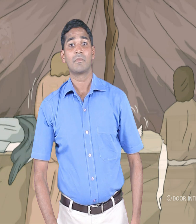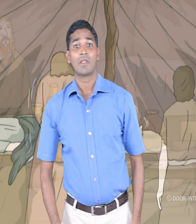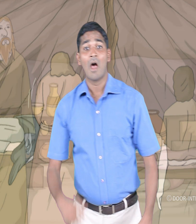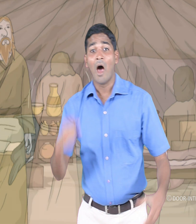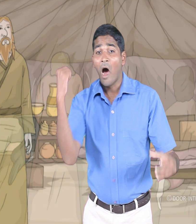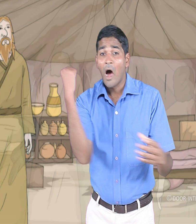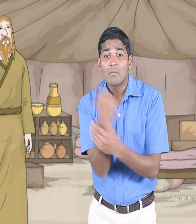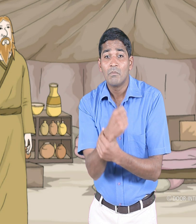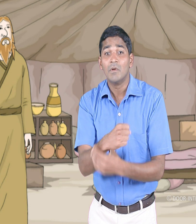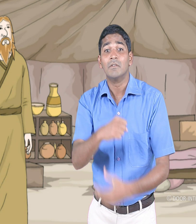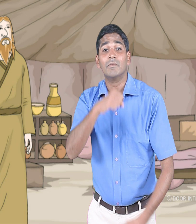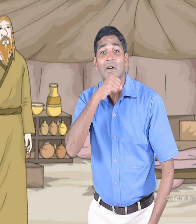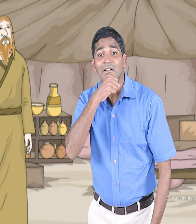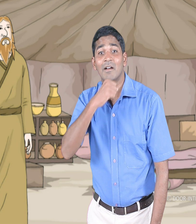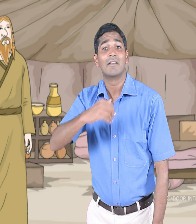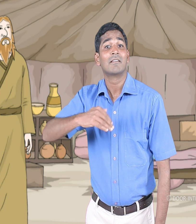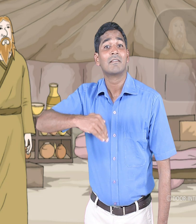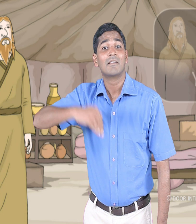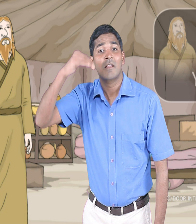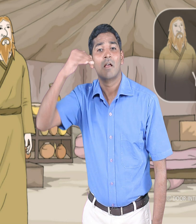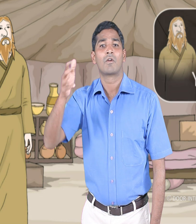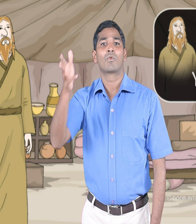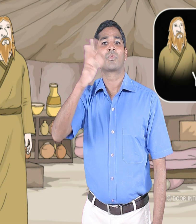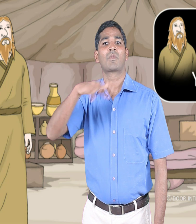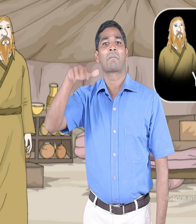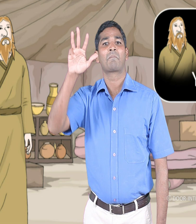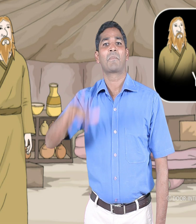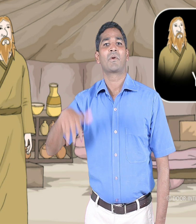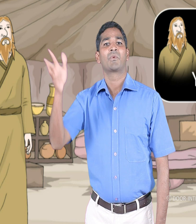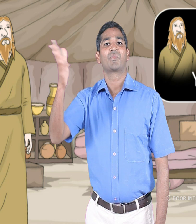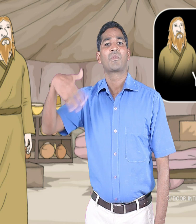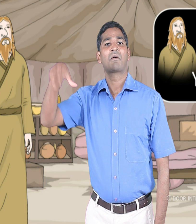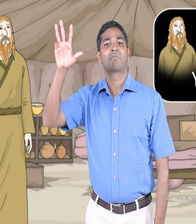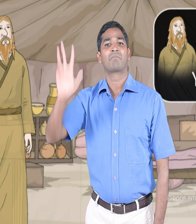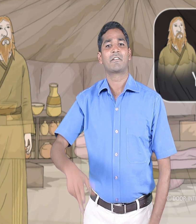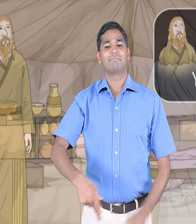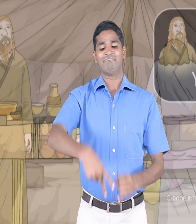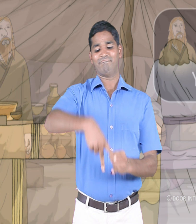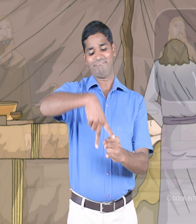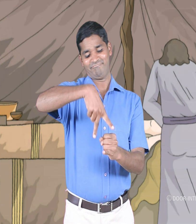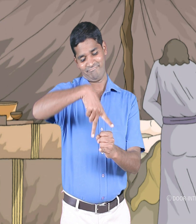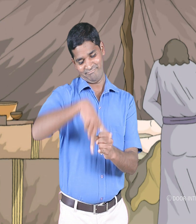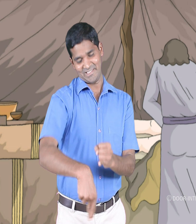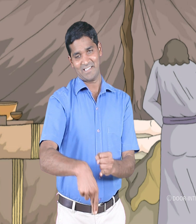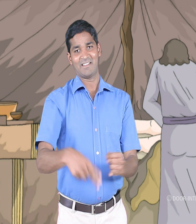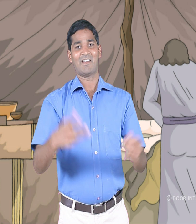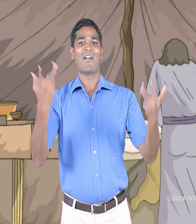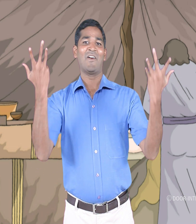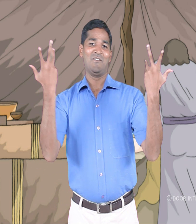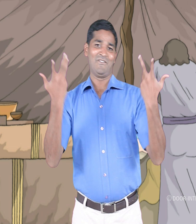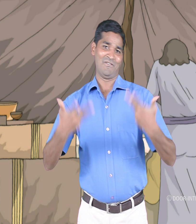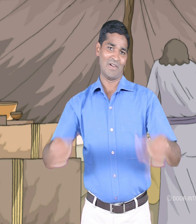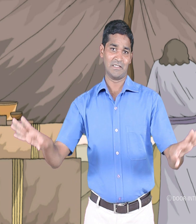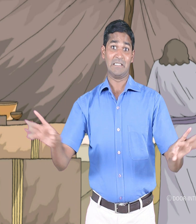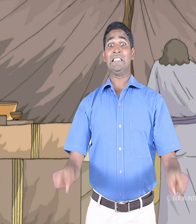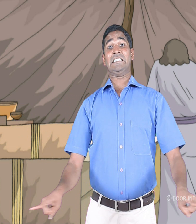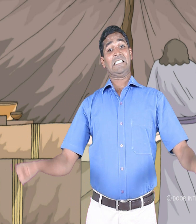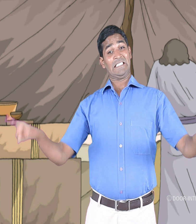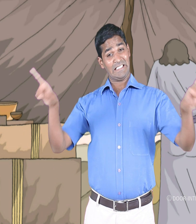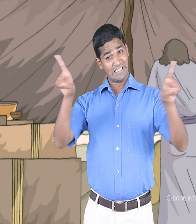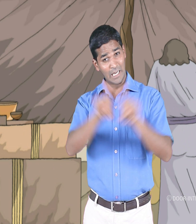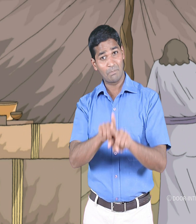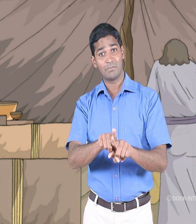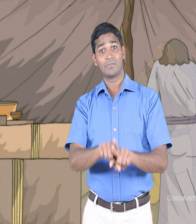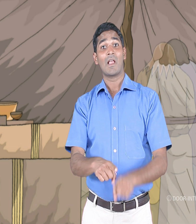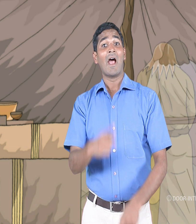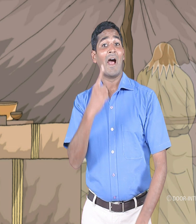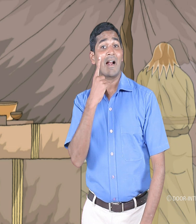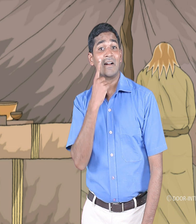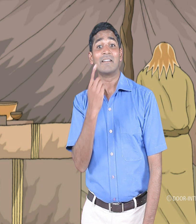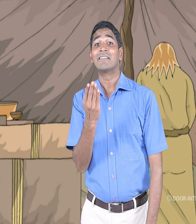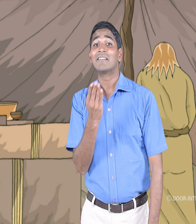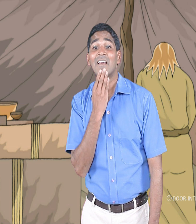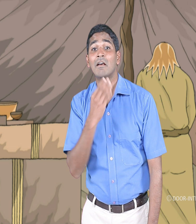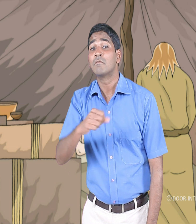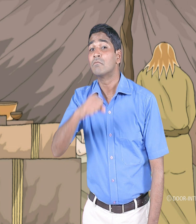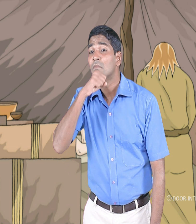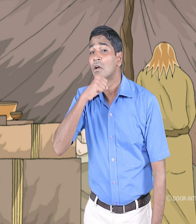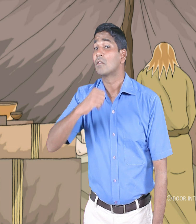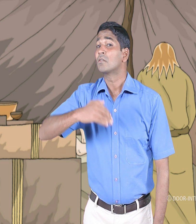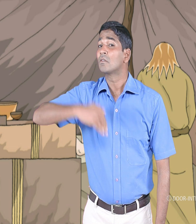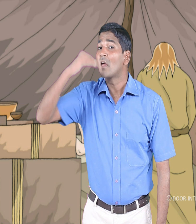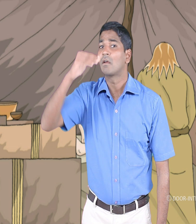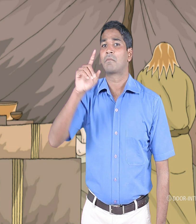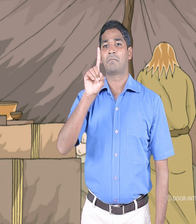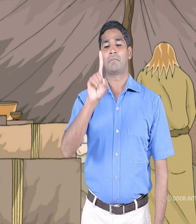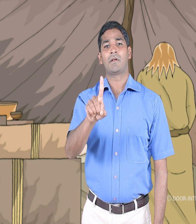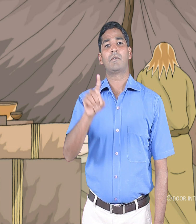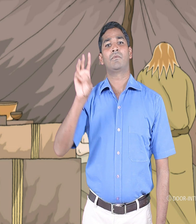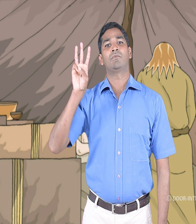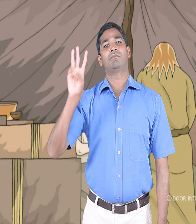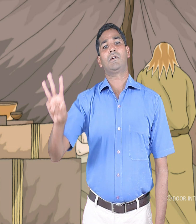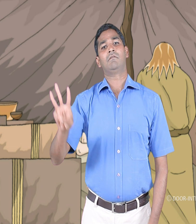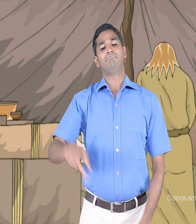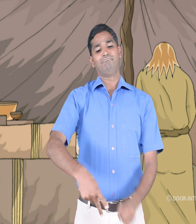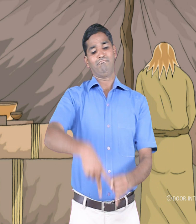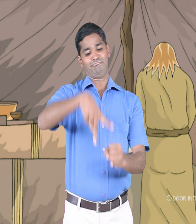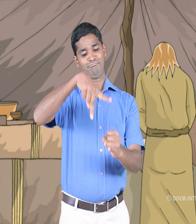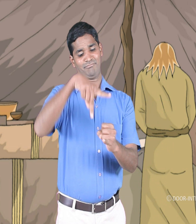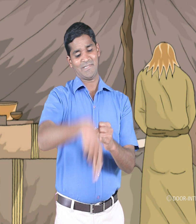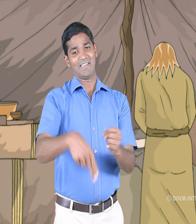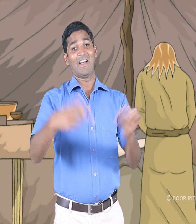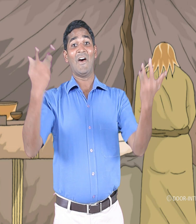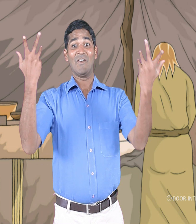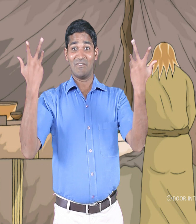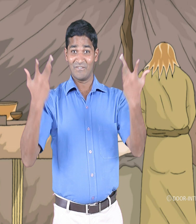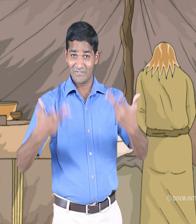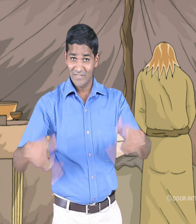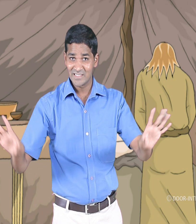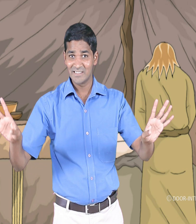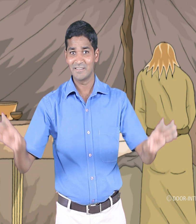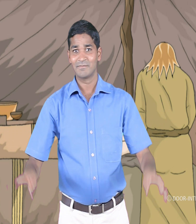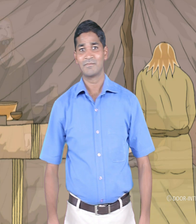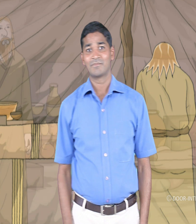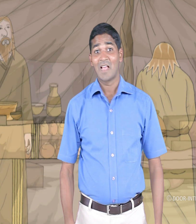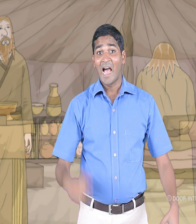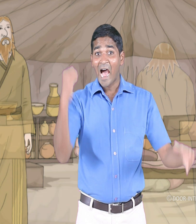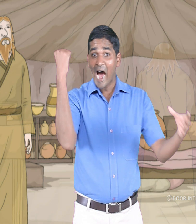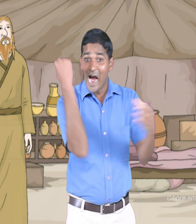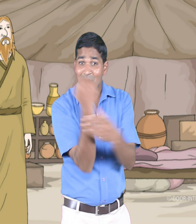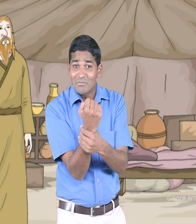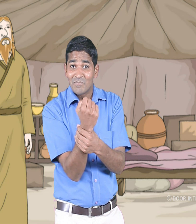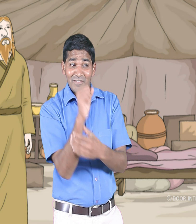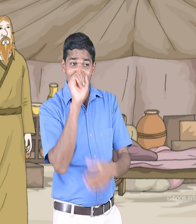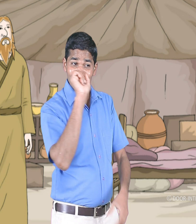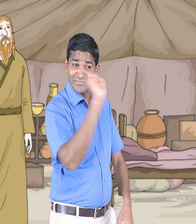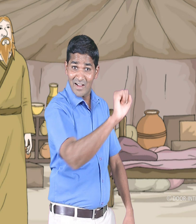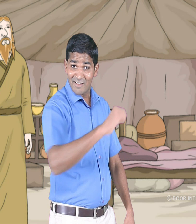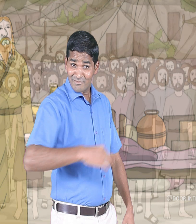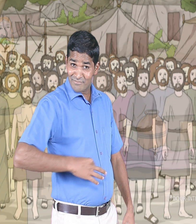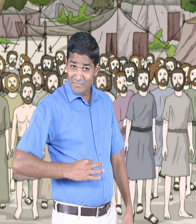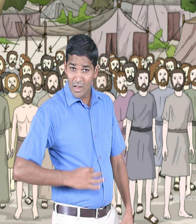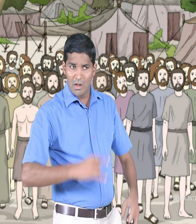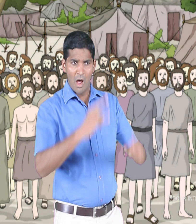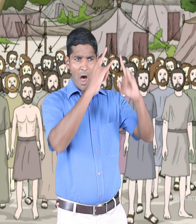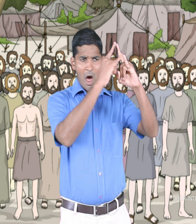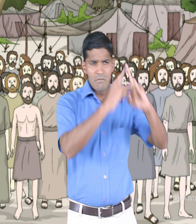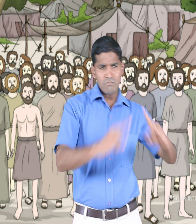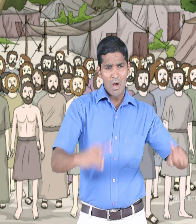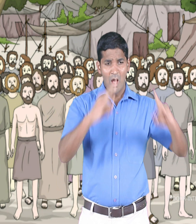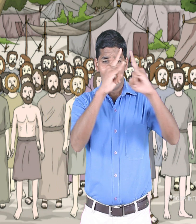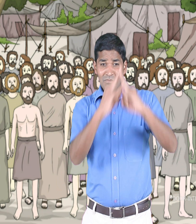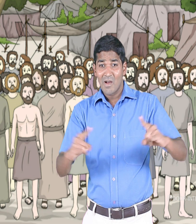So Abraham was ninety-nine years old when he was circumcised, and his son Ishmael was thirteen; Abraham and his son Ishmael were circumcised on the same day.